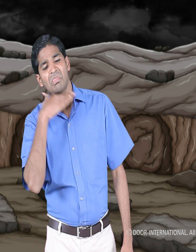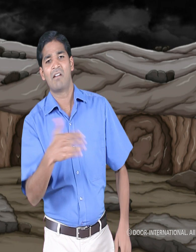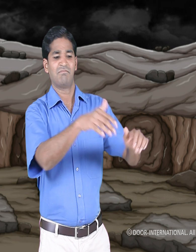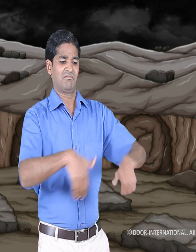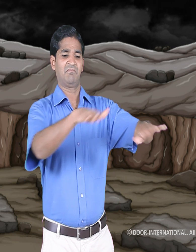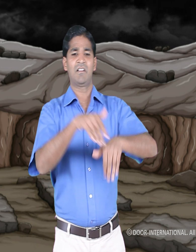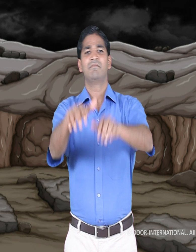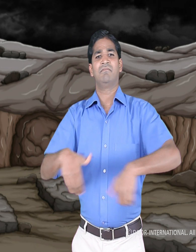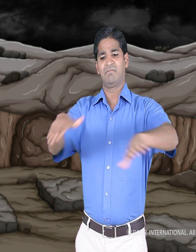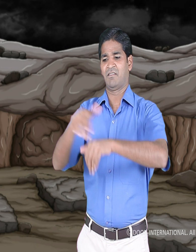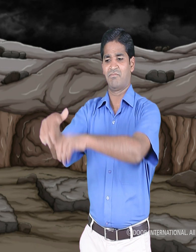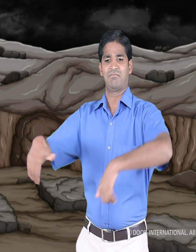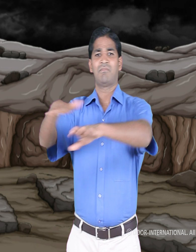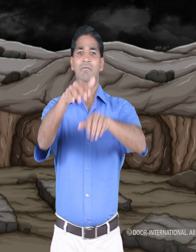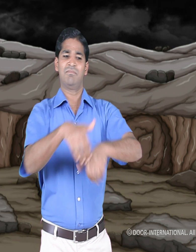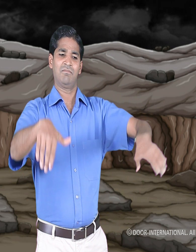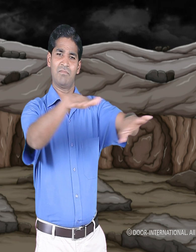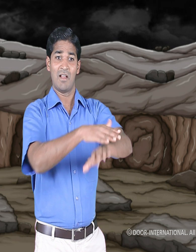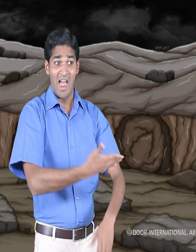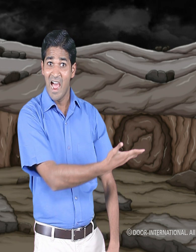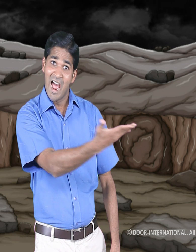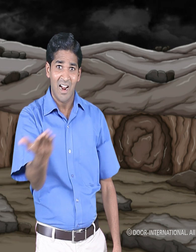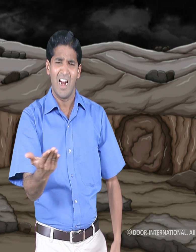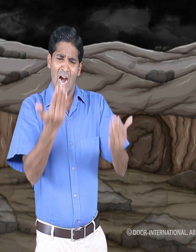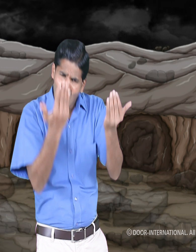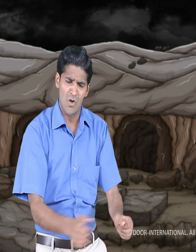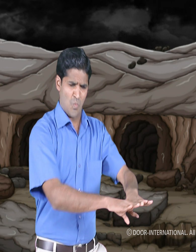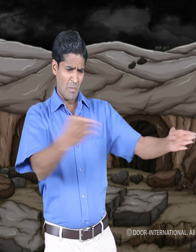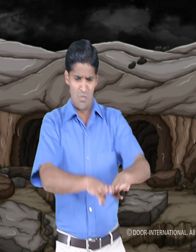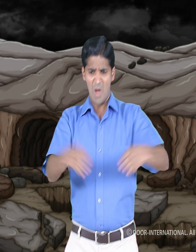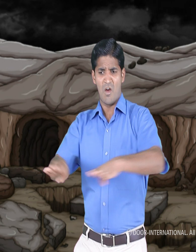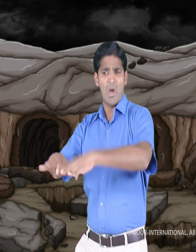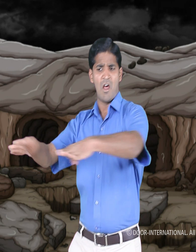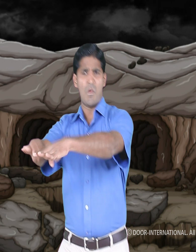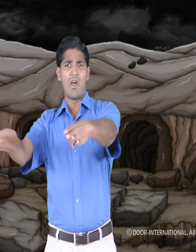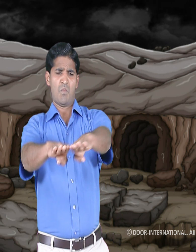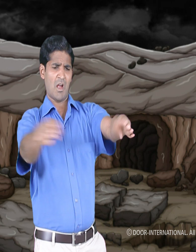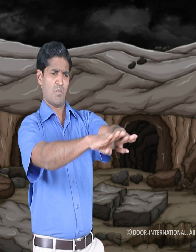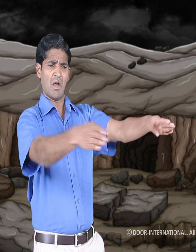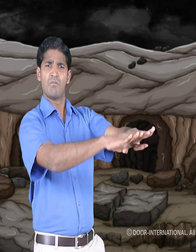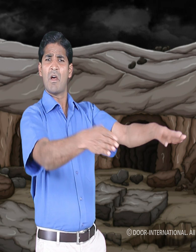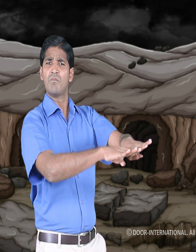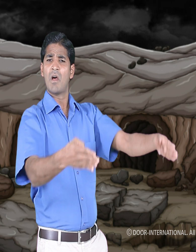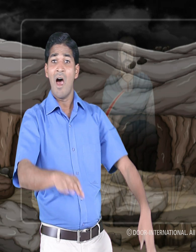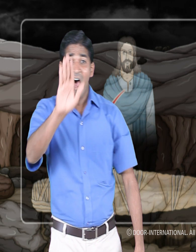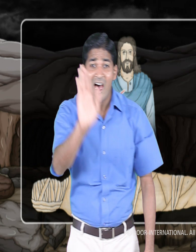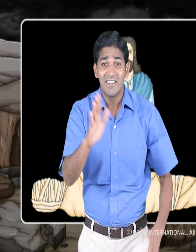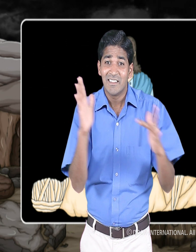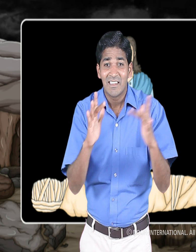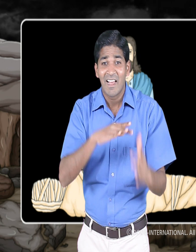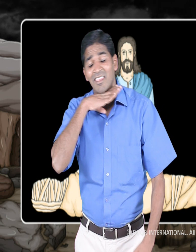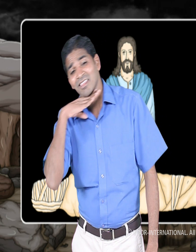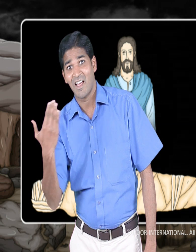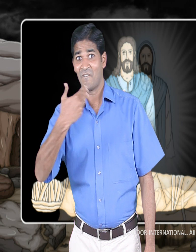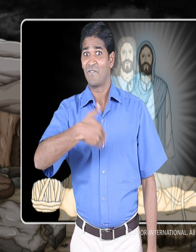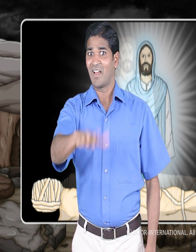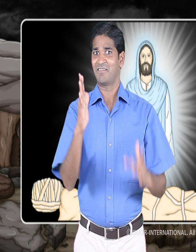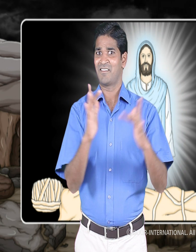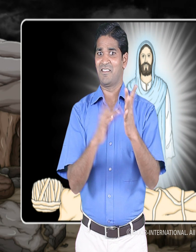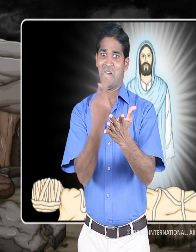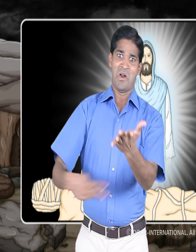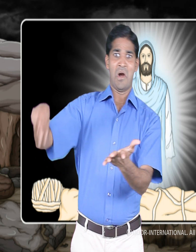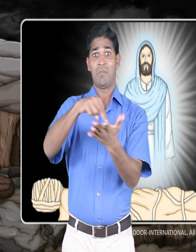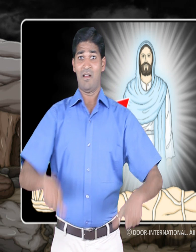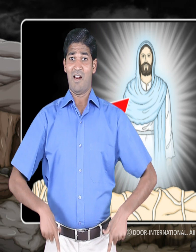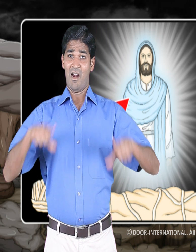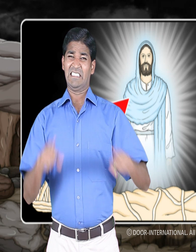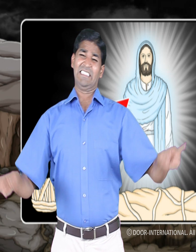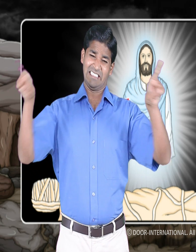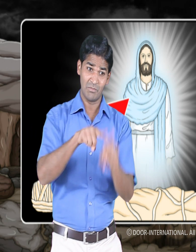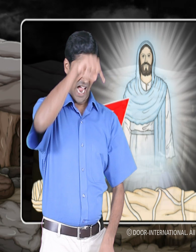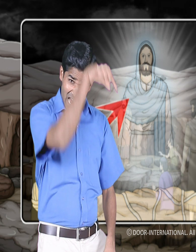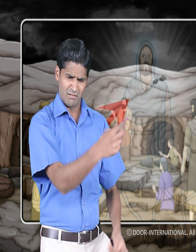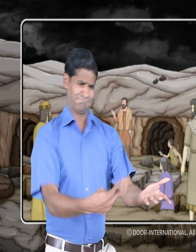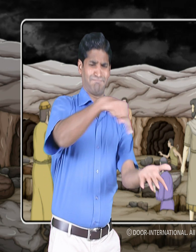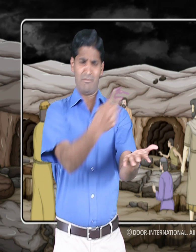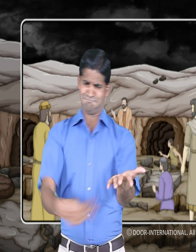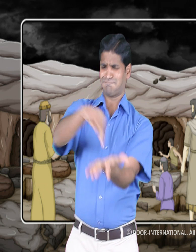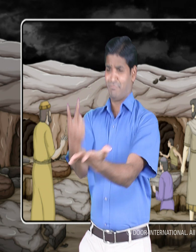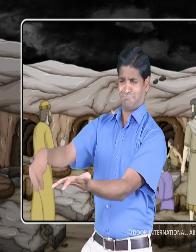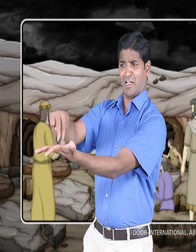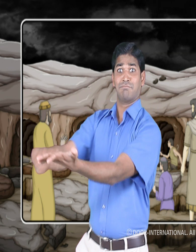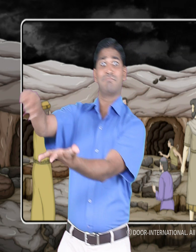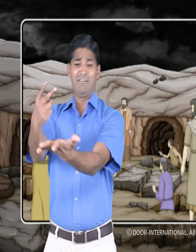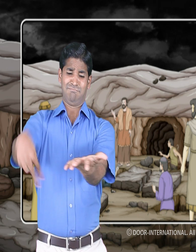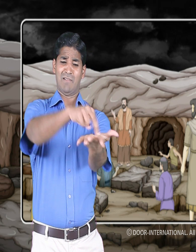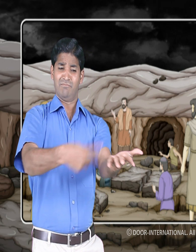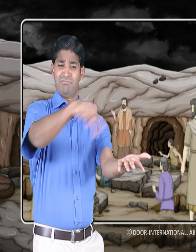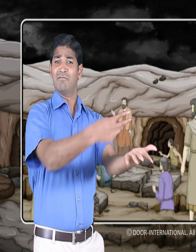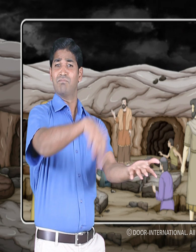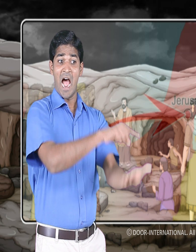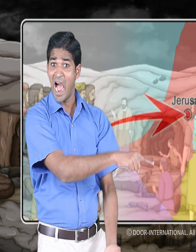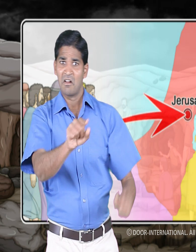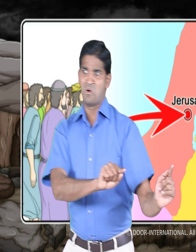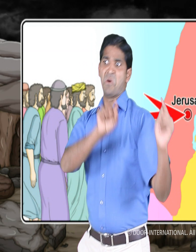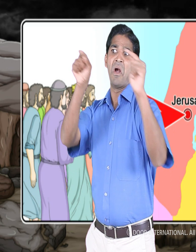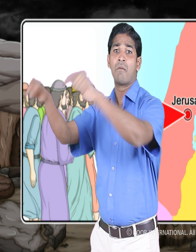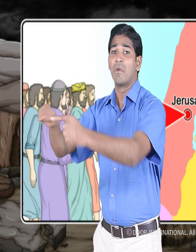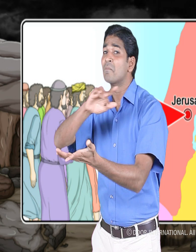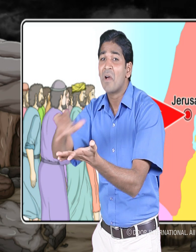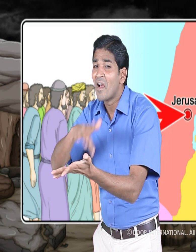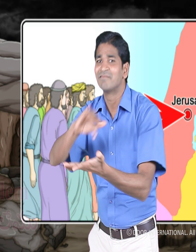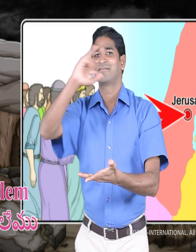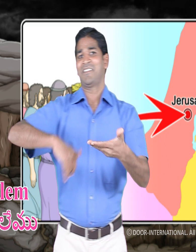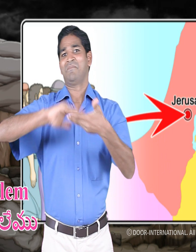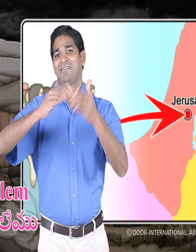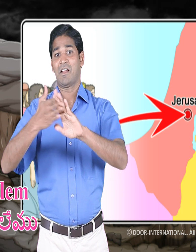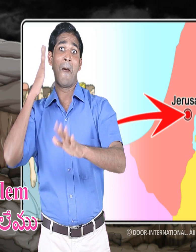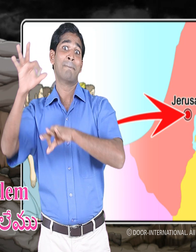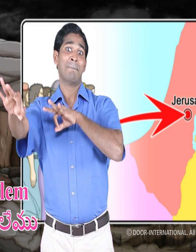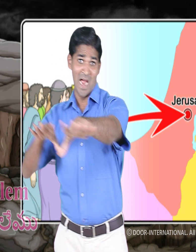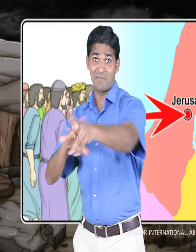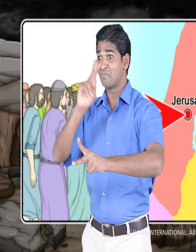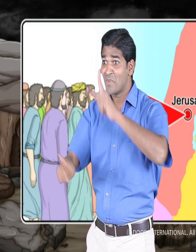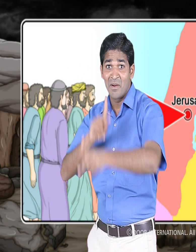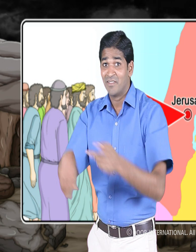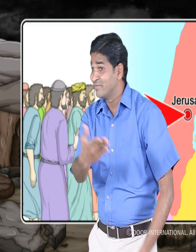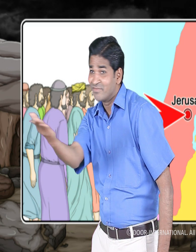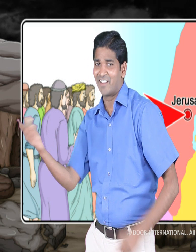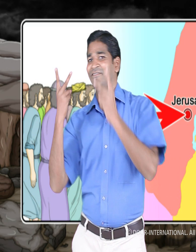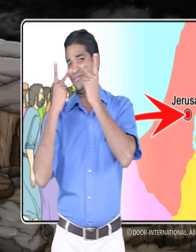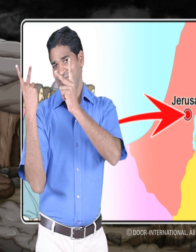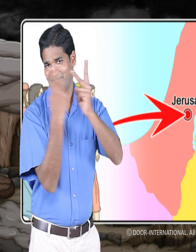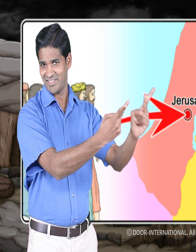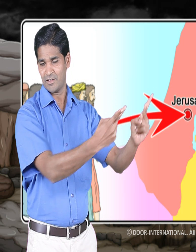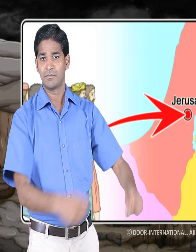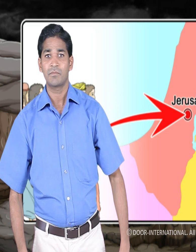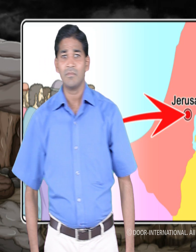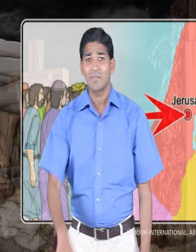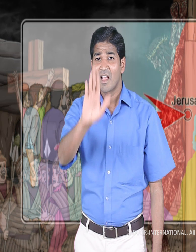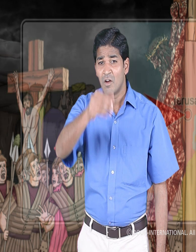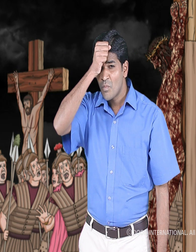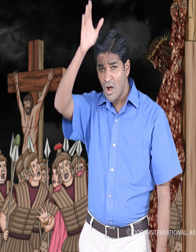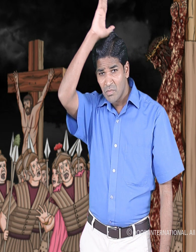After Jesus’ resurrection, when they had come out of the tombs, they entered the holy city and appeared to many people.